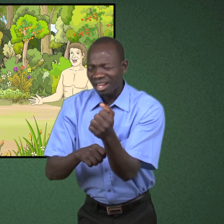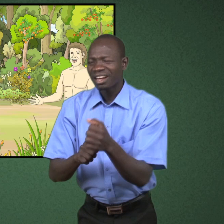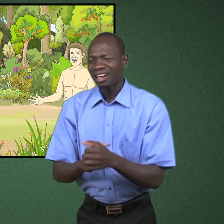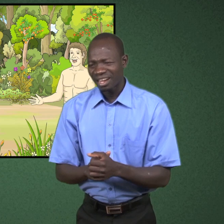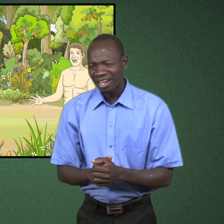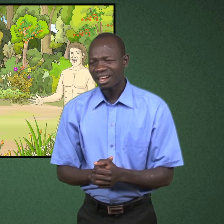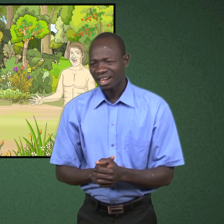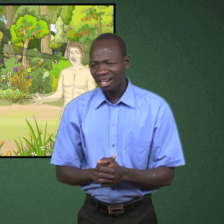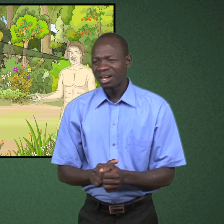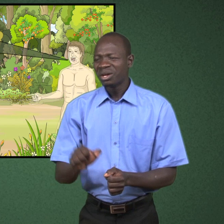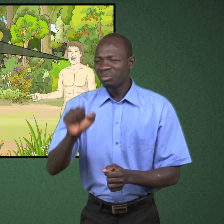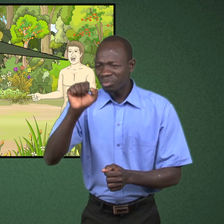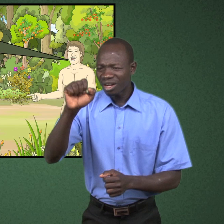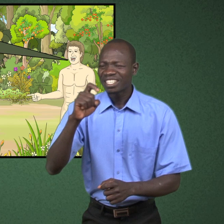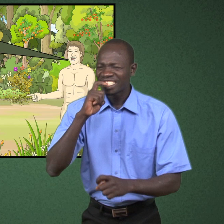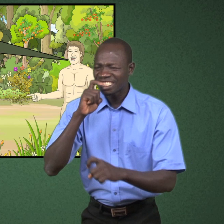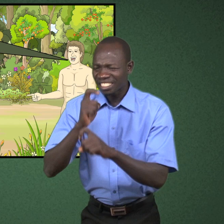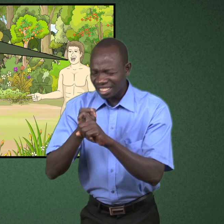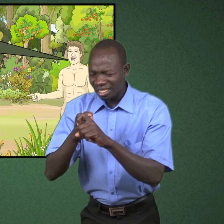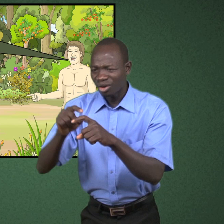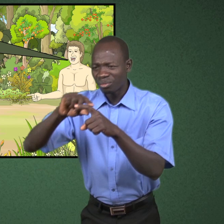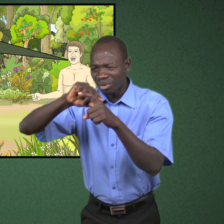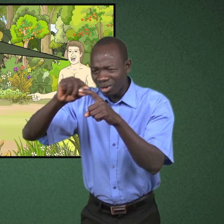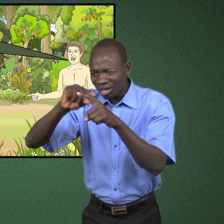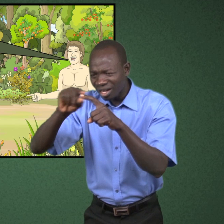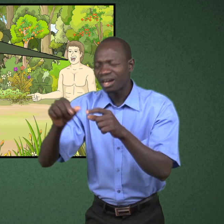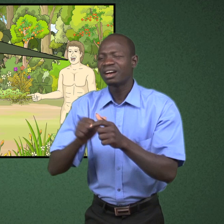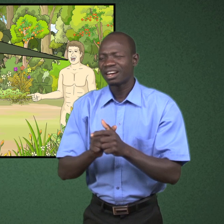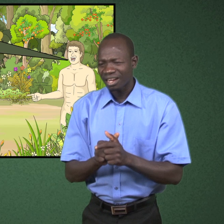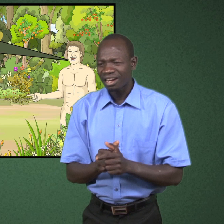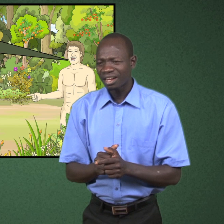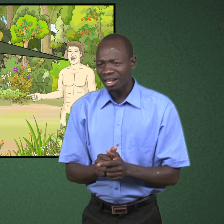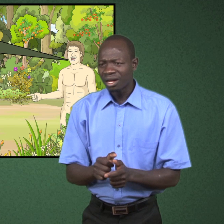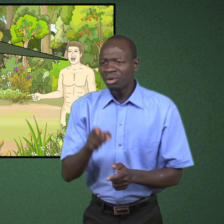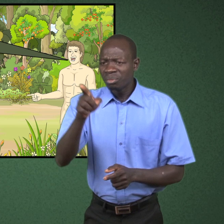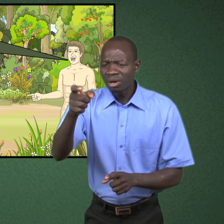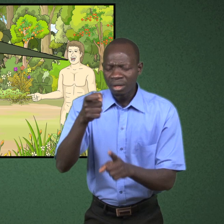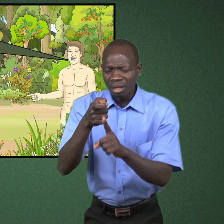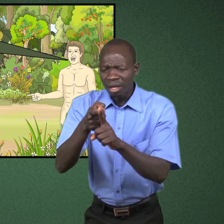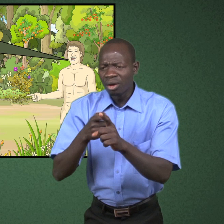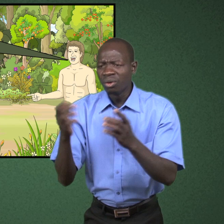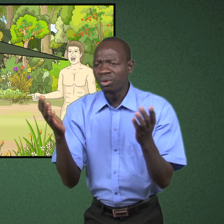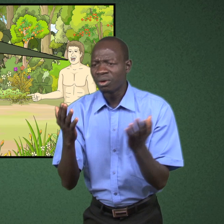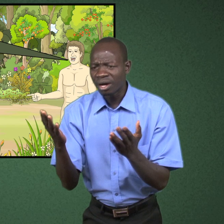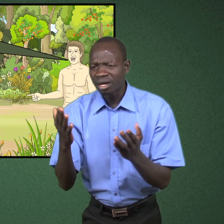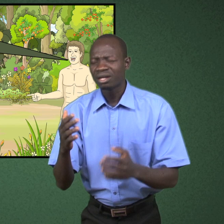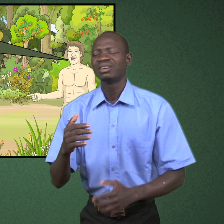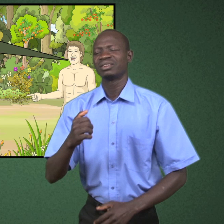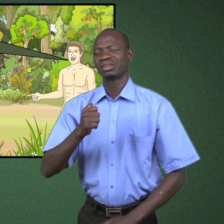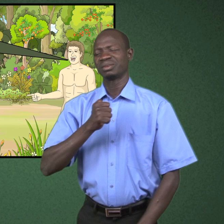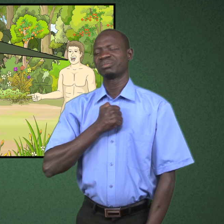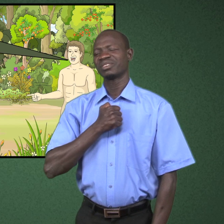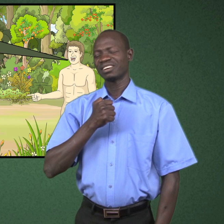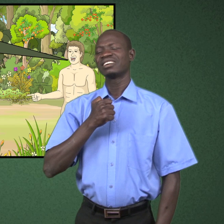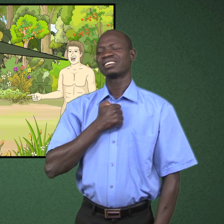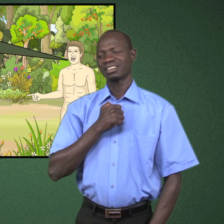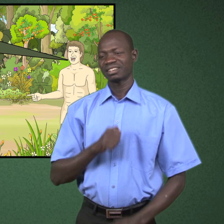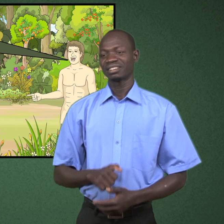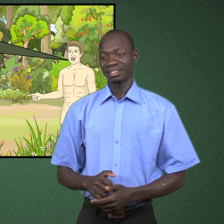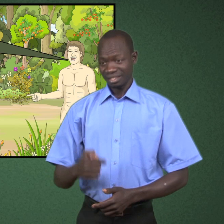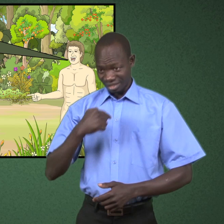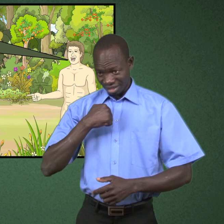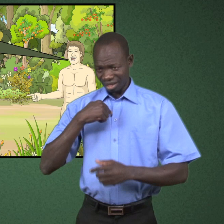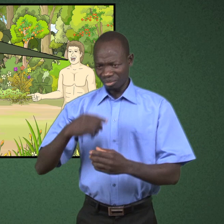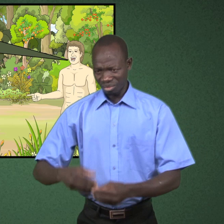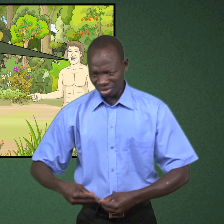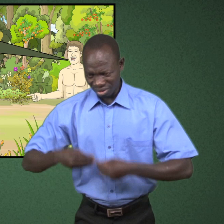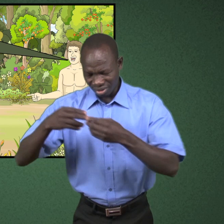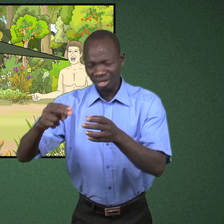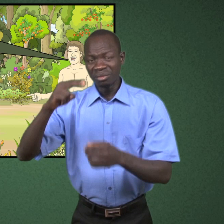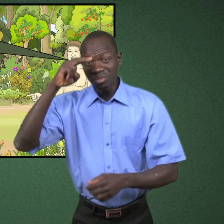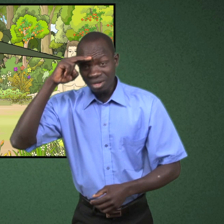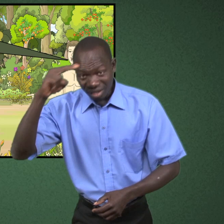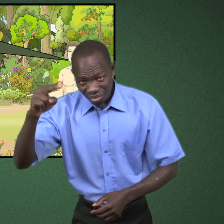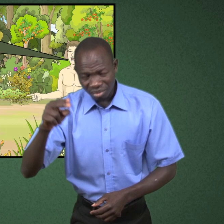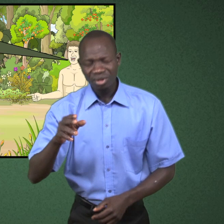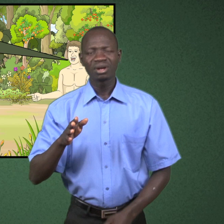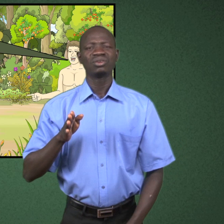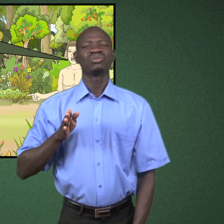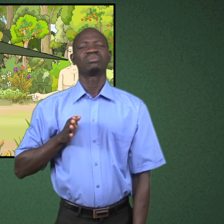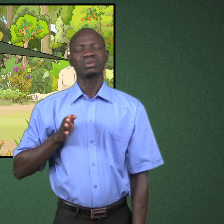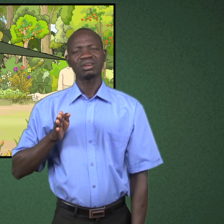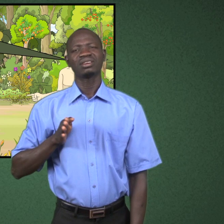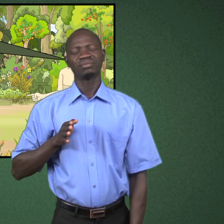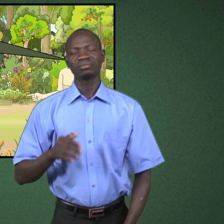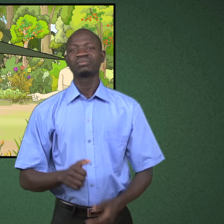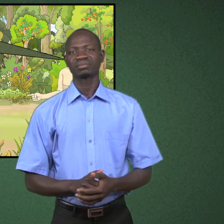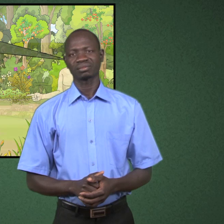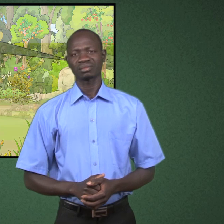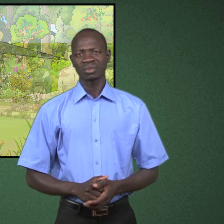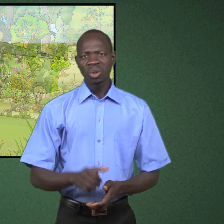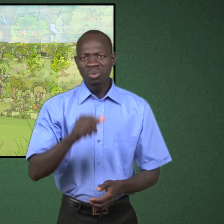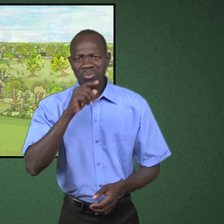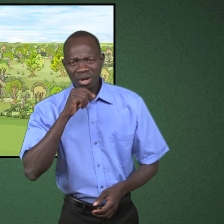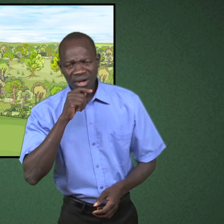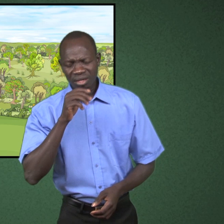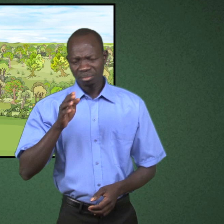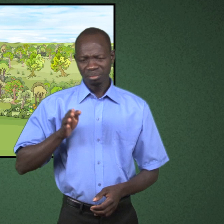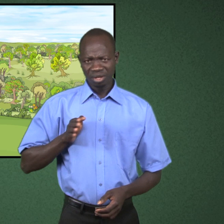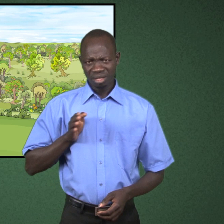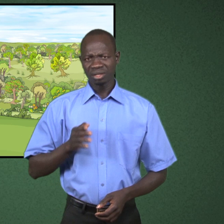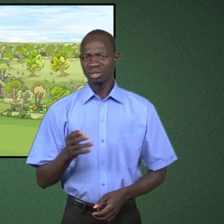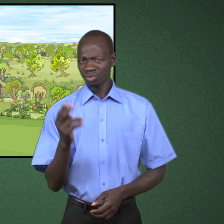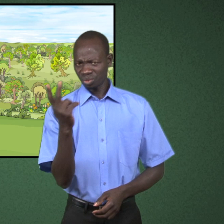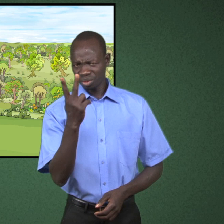And the man said: “This is now bone of my bones and flesh of my flesh; she shall be called ‘woman,’ for out of man she was taken.” For this reason a man will leave his father and mother and be united to his wife, and they will become one flesh.